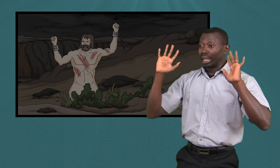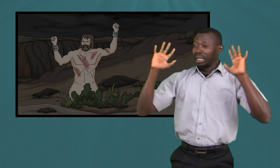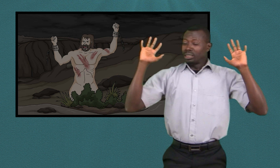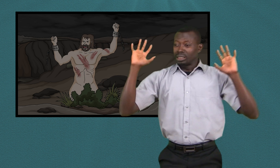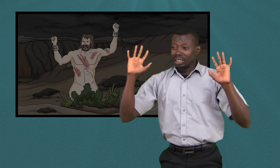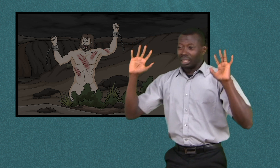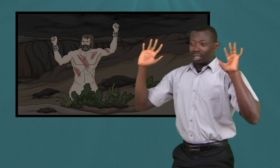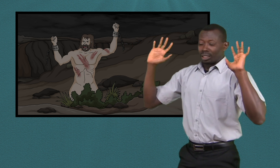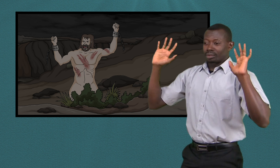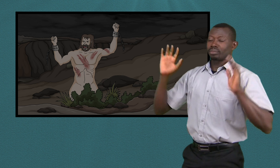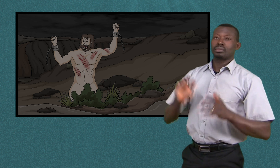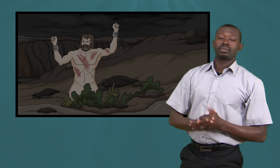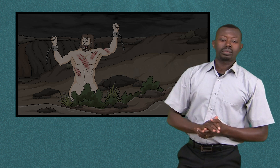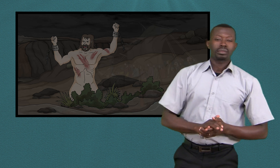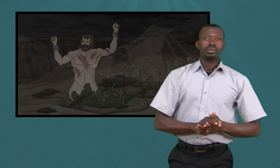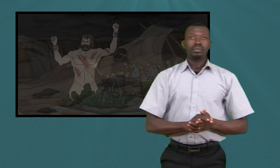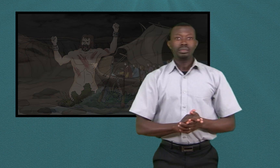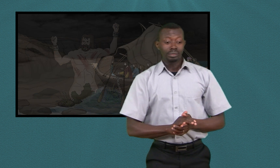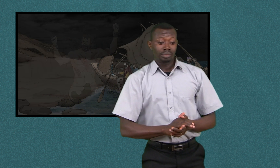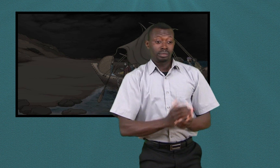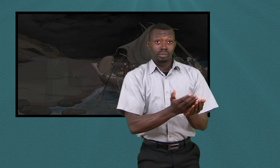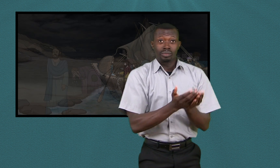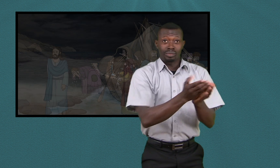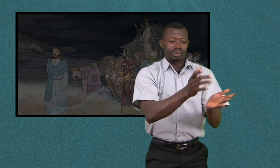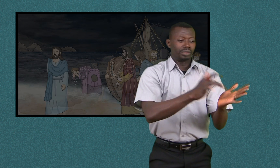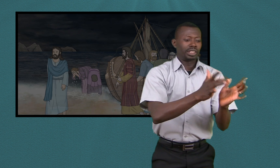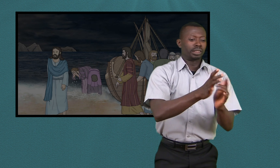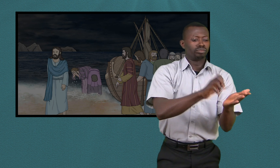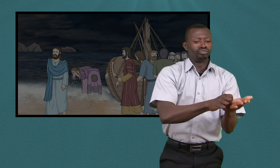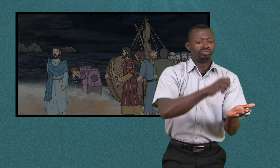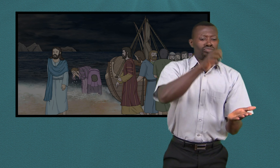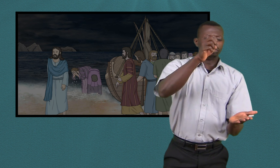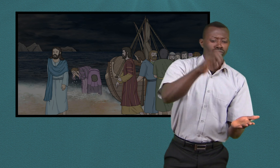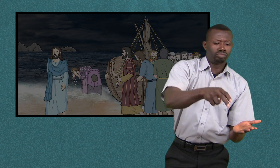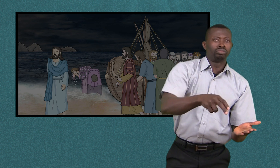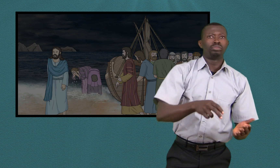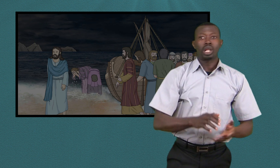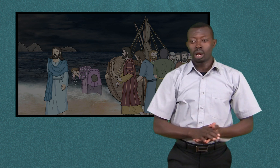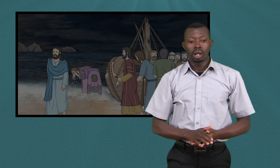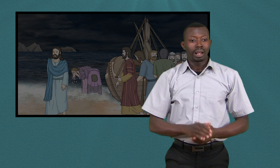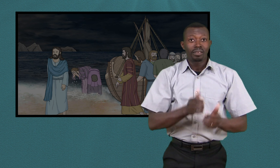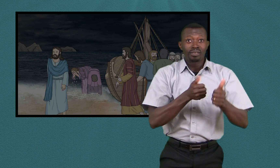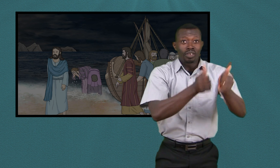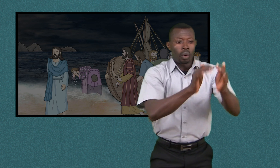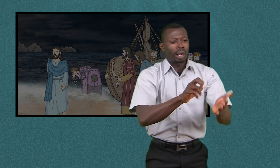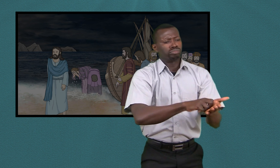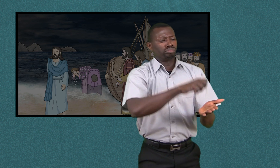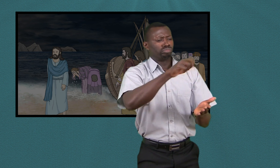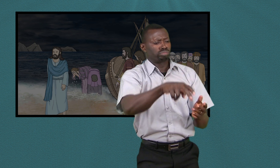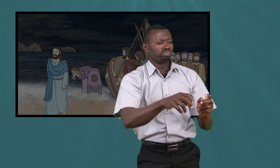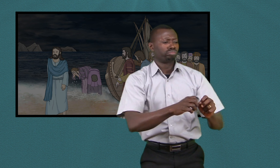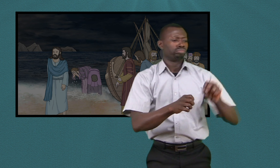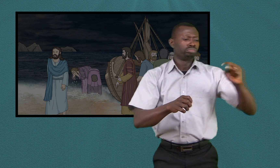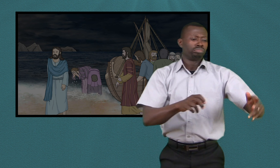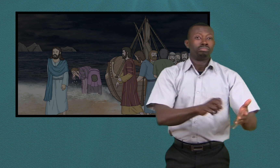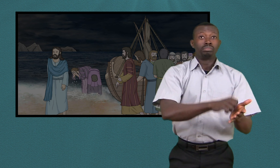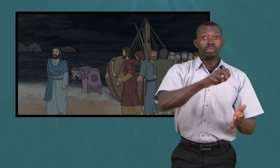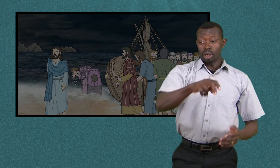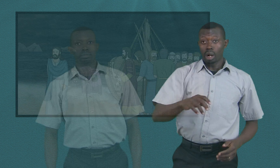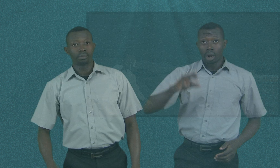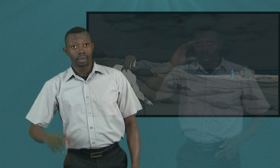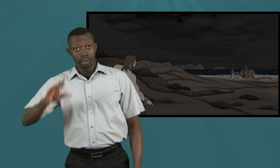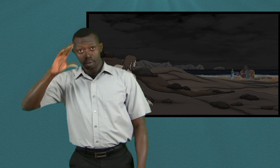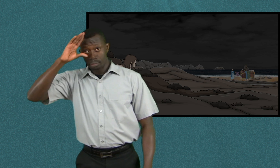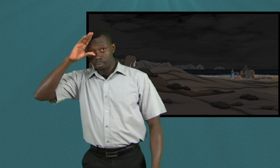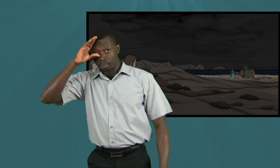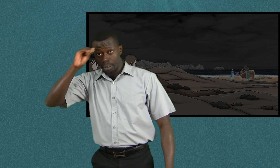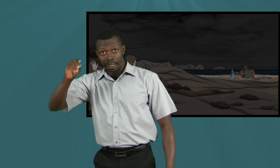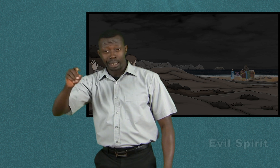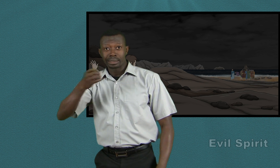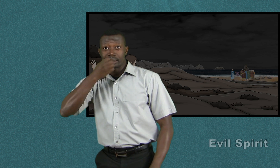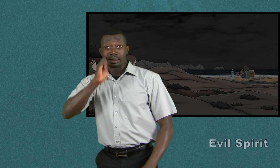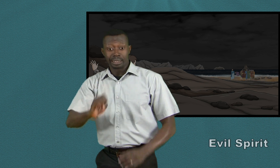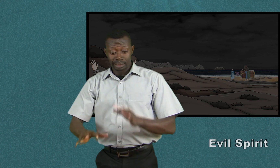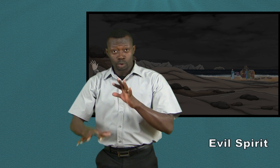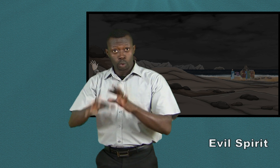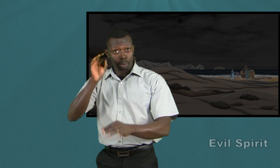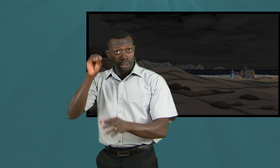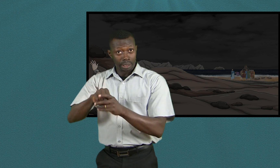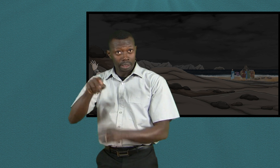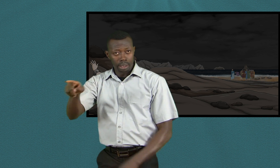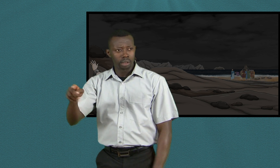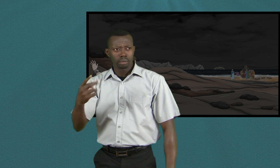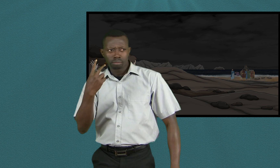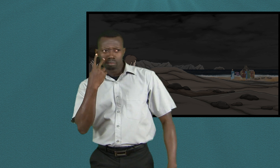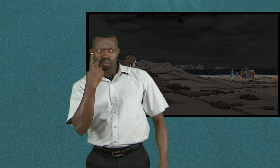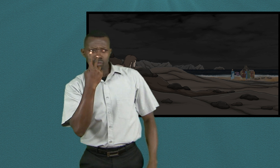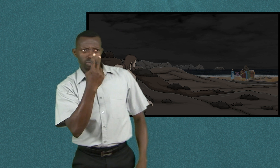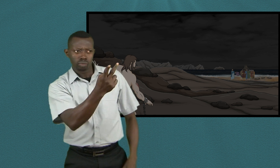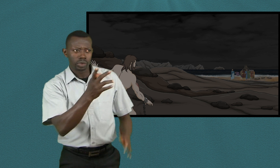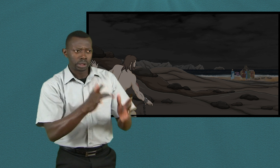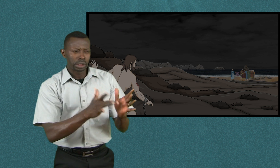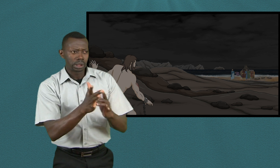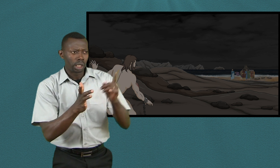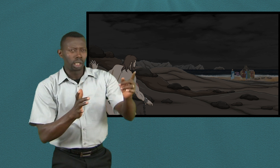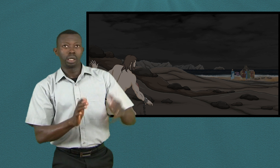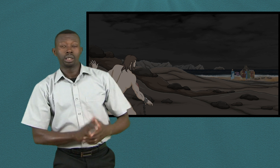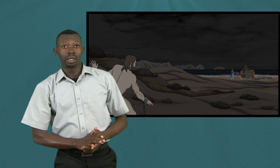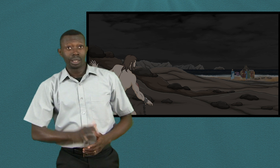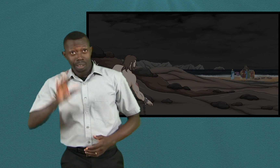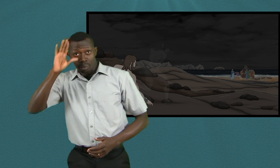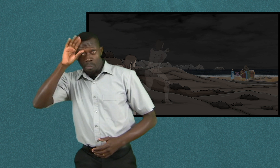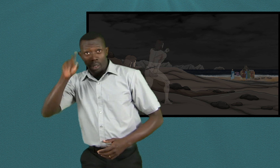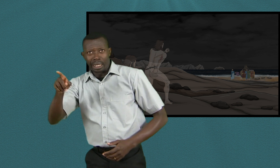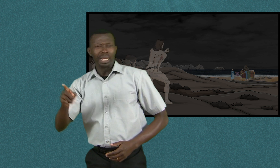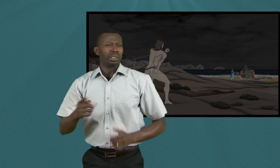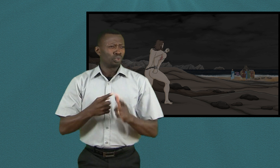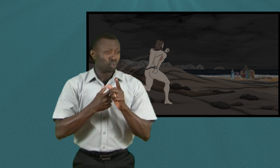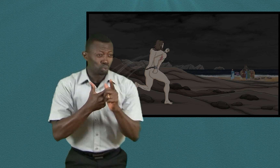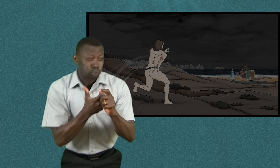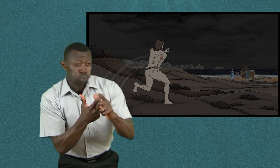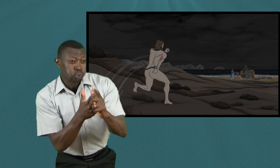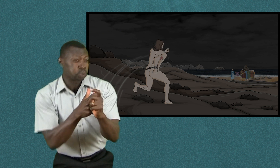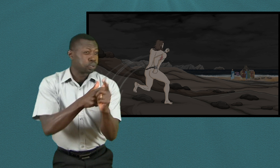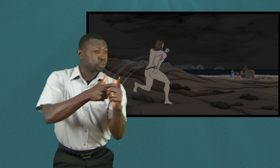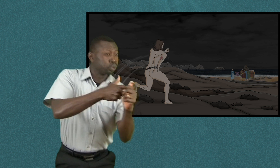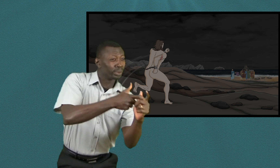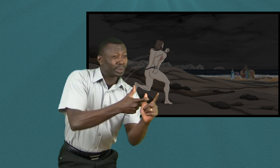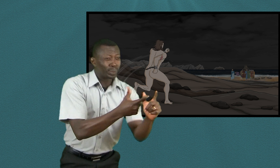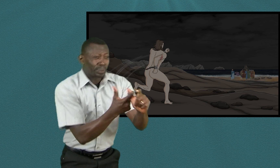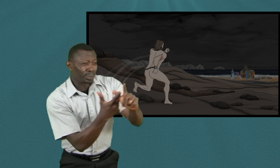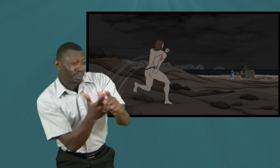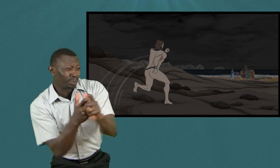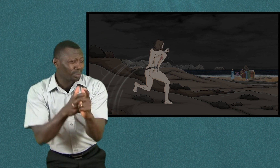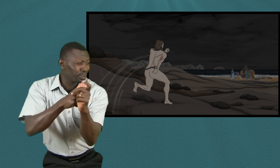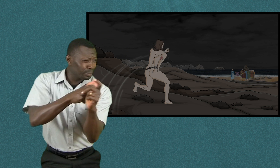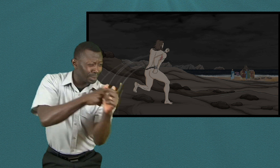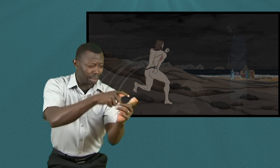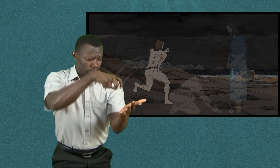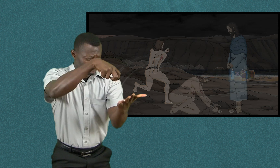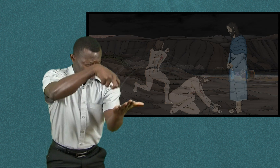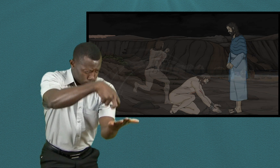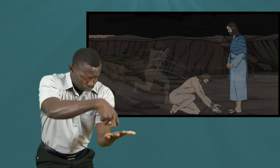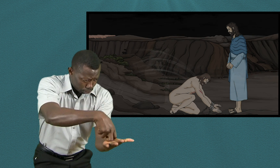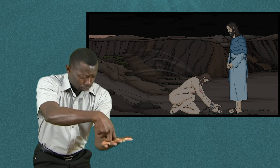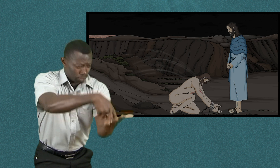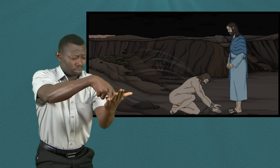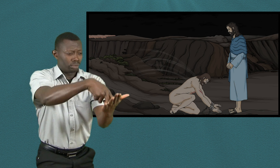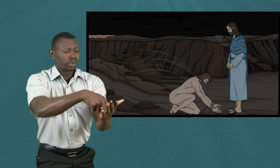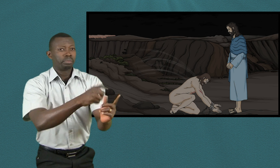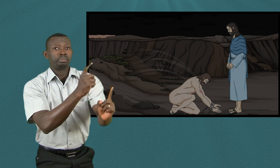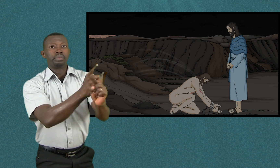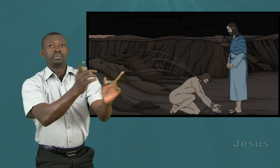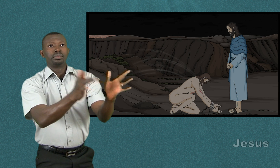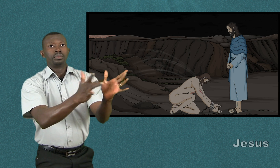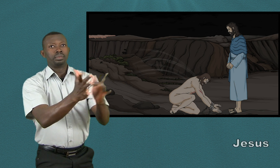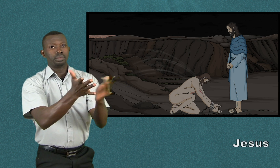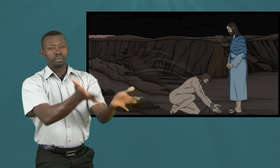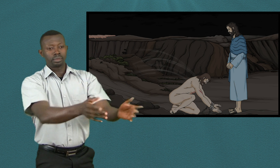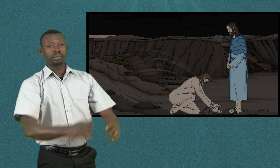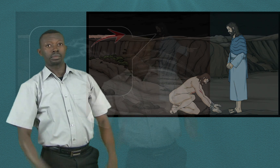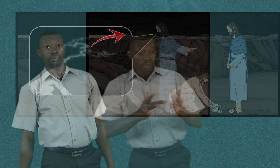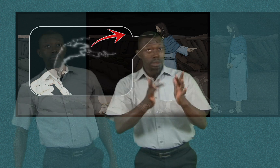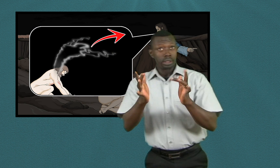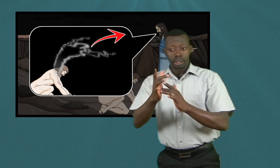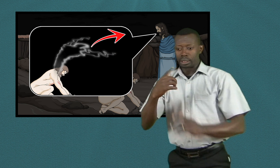When the man saw Jesus from a distance, he ran and fell on his knees before Him.